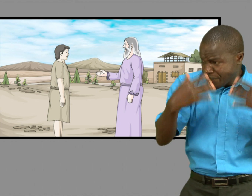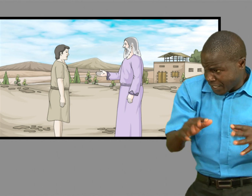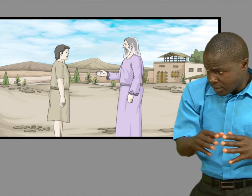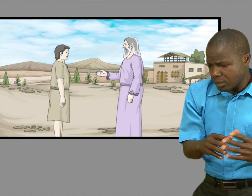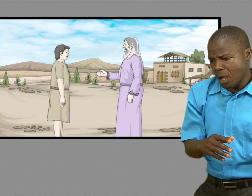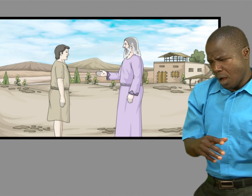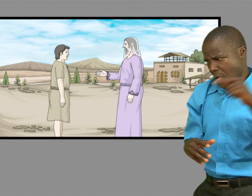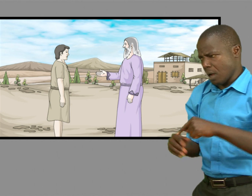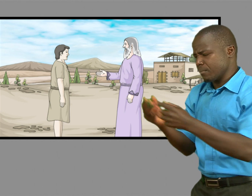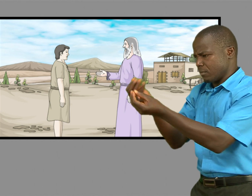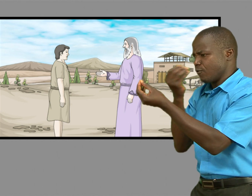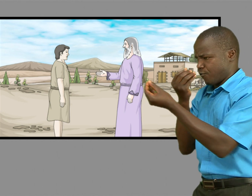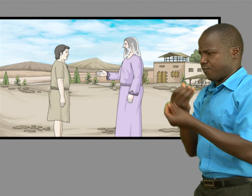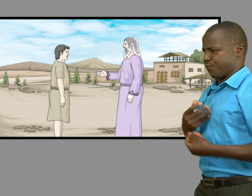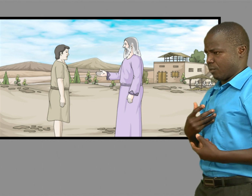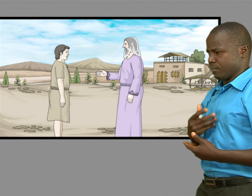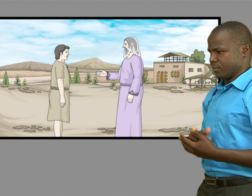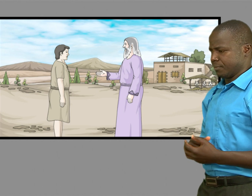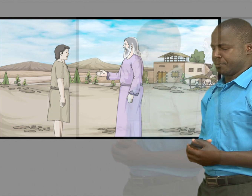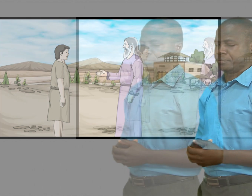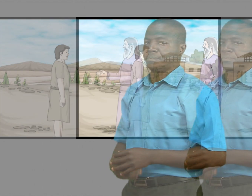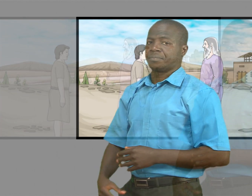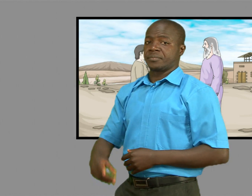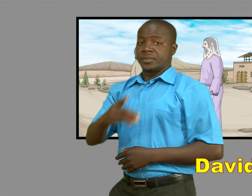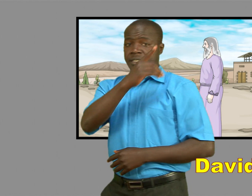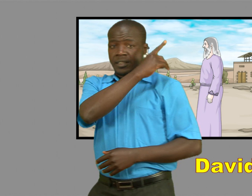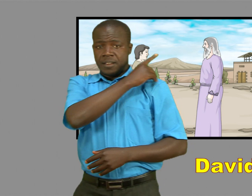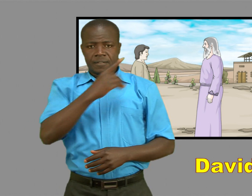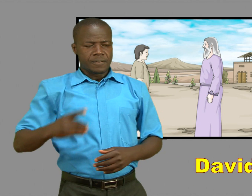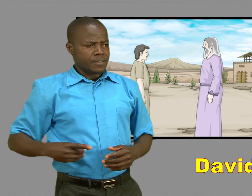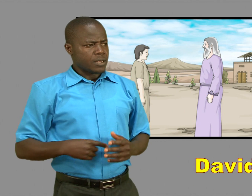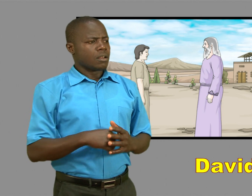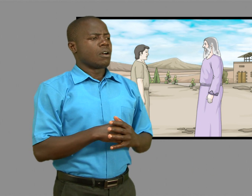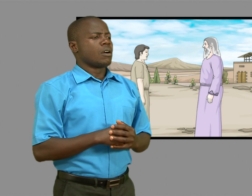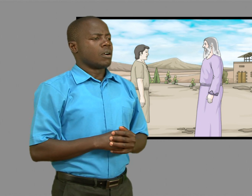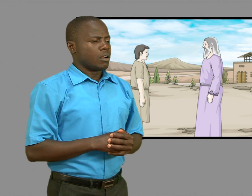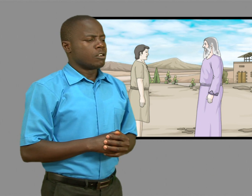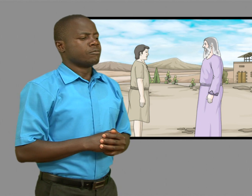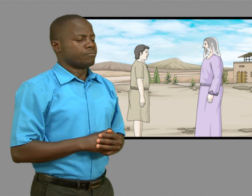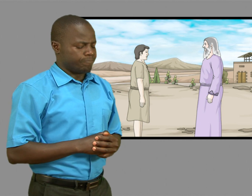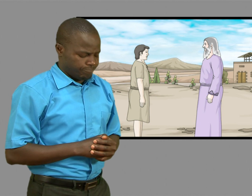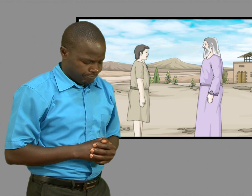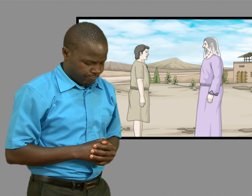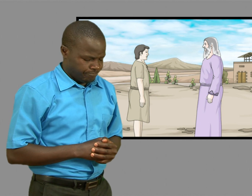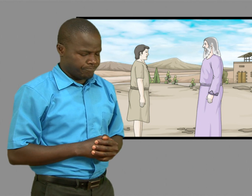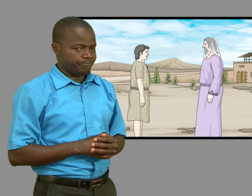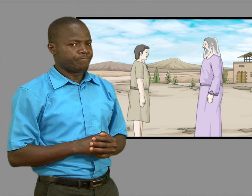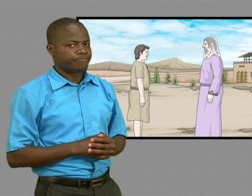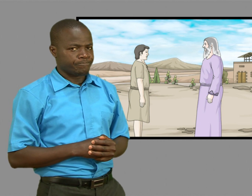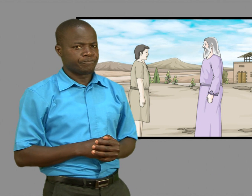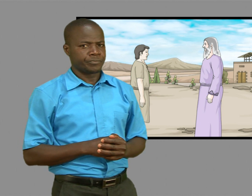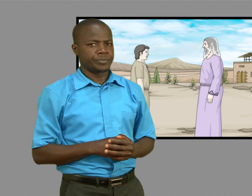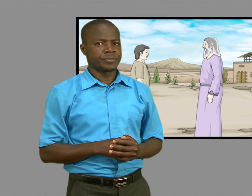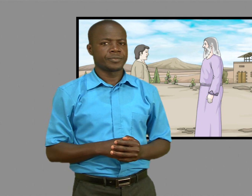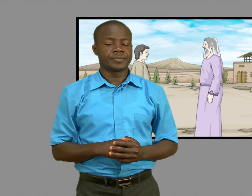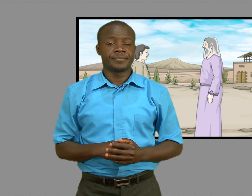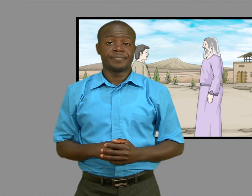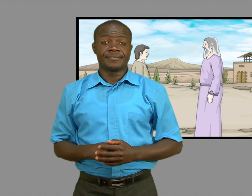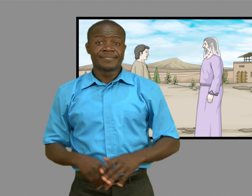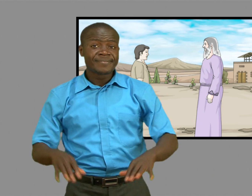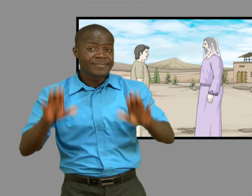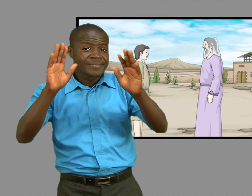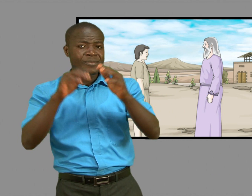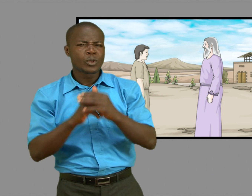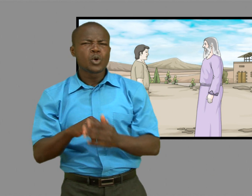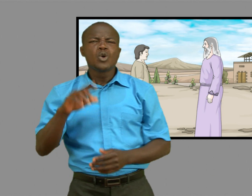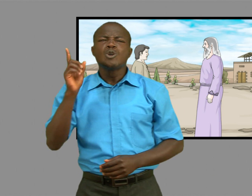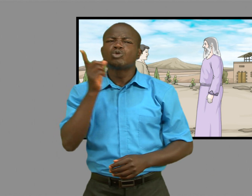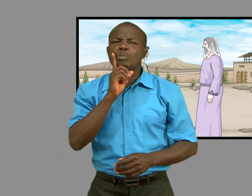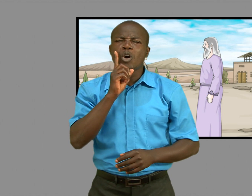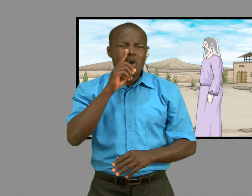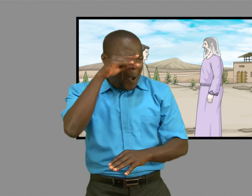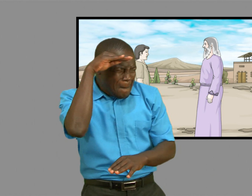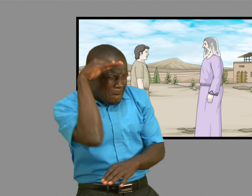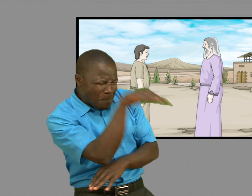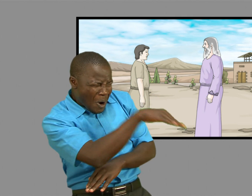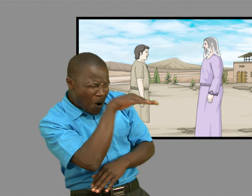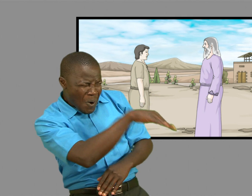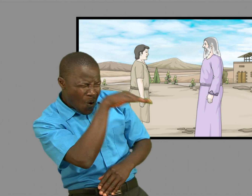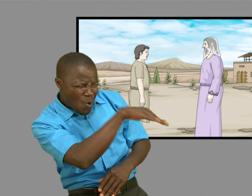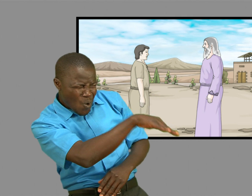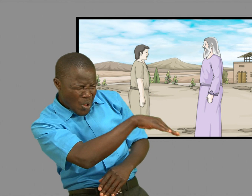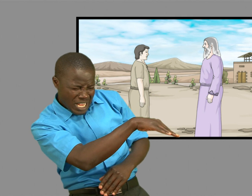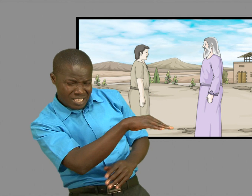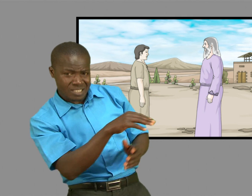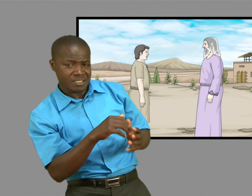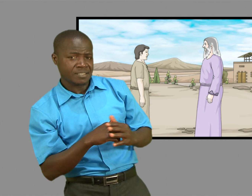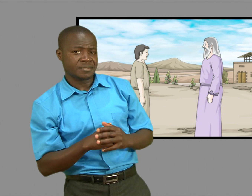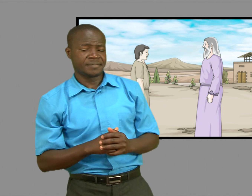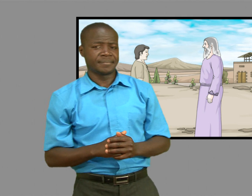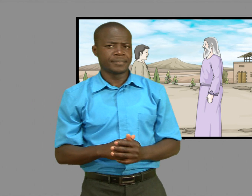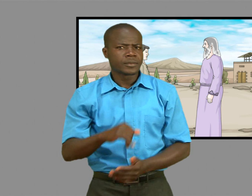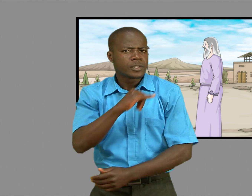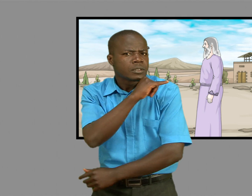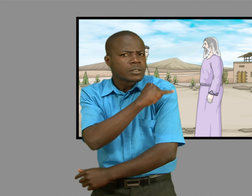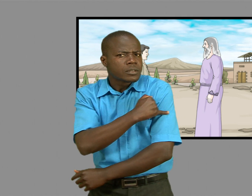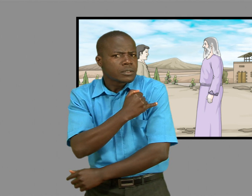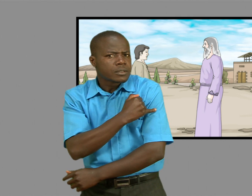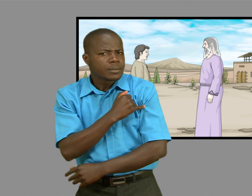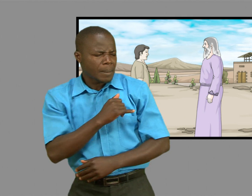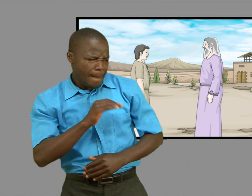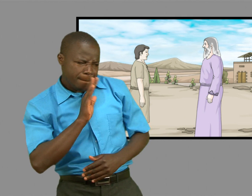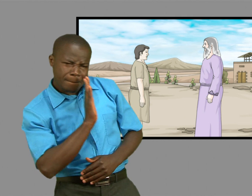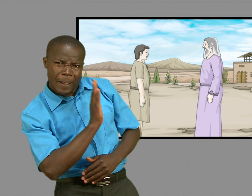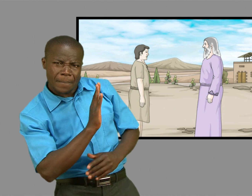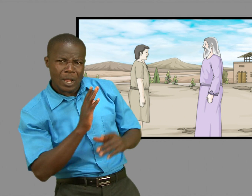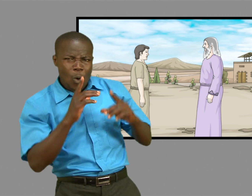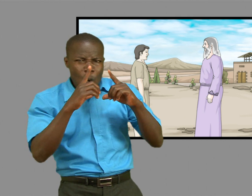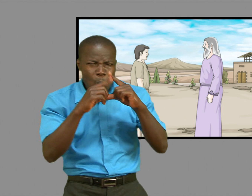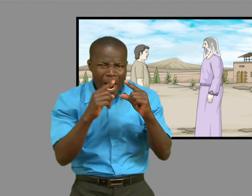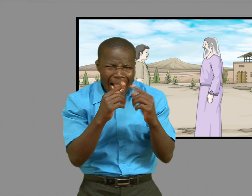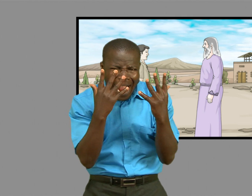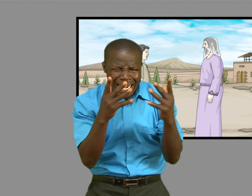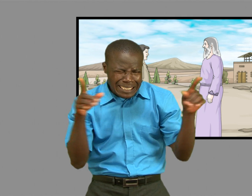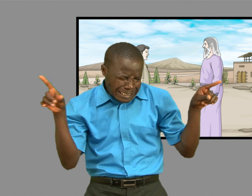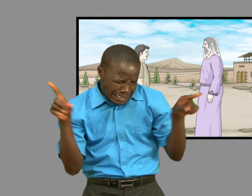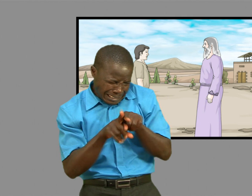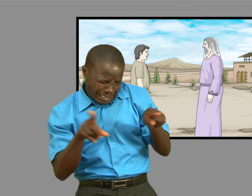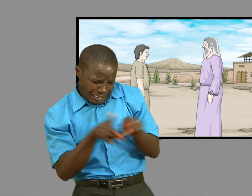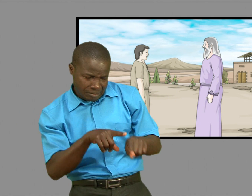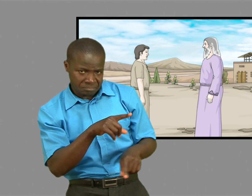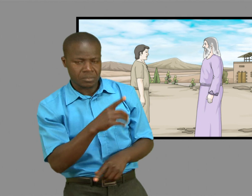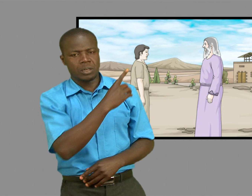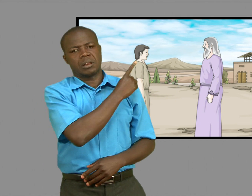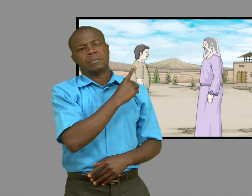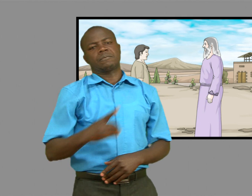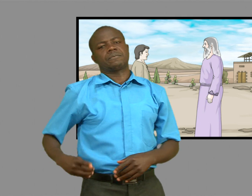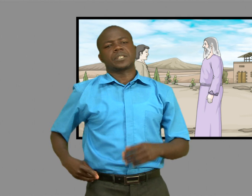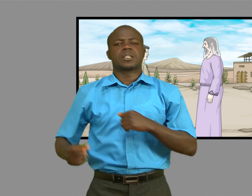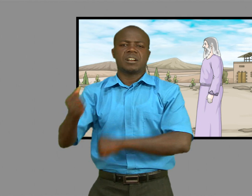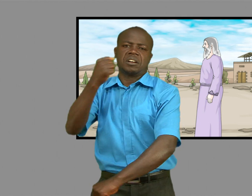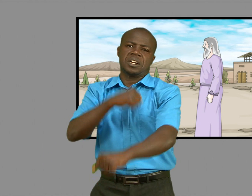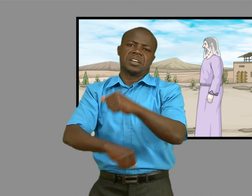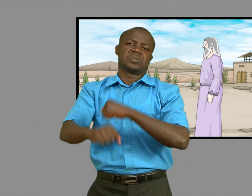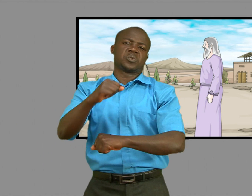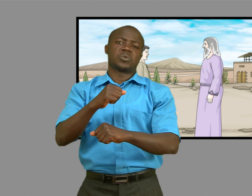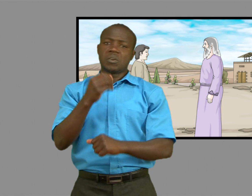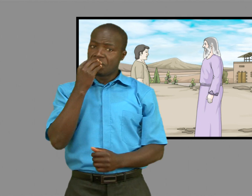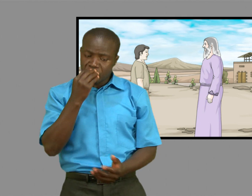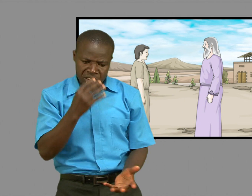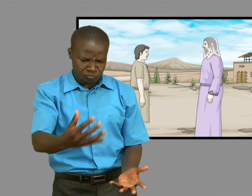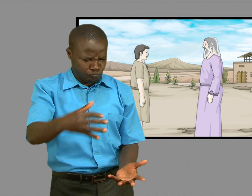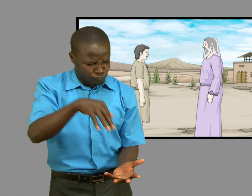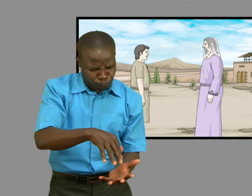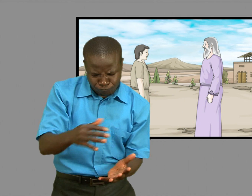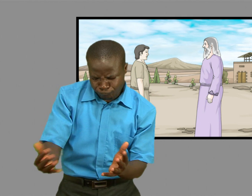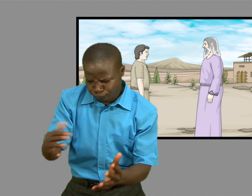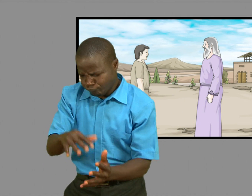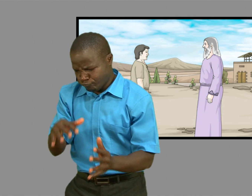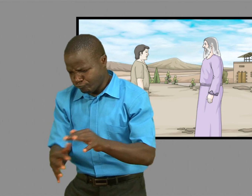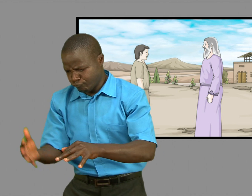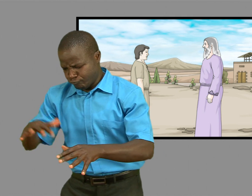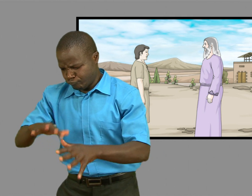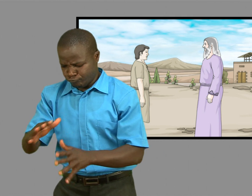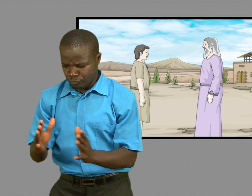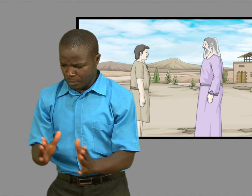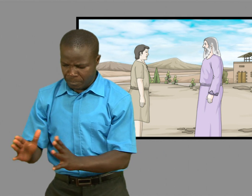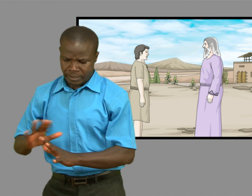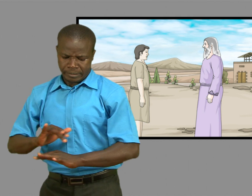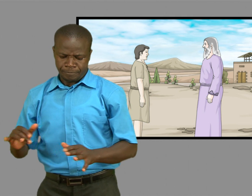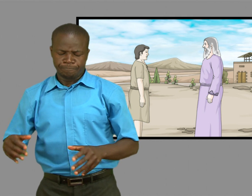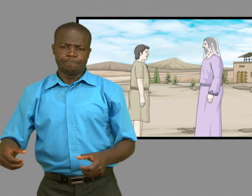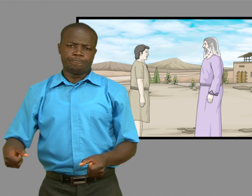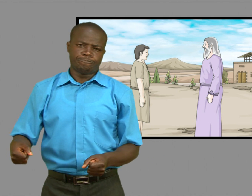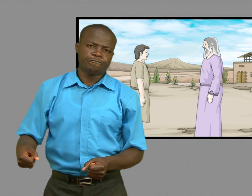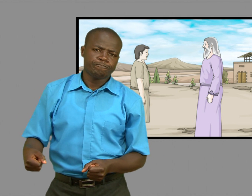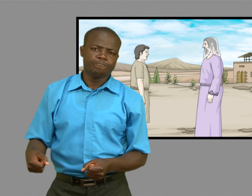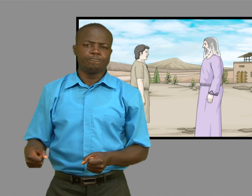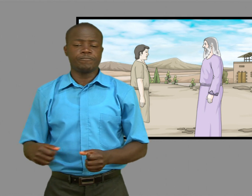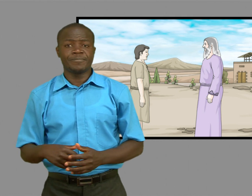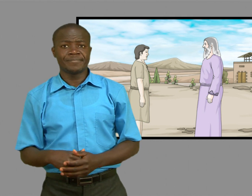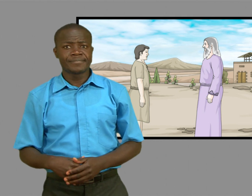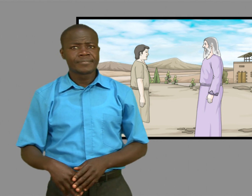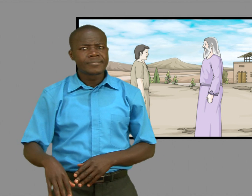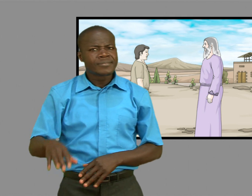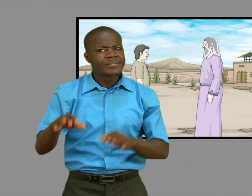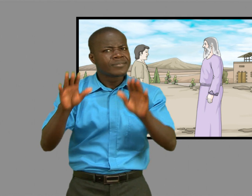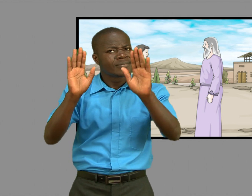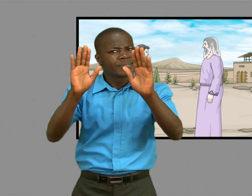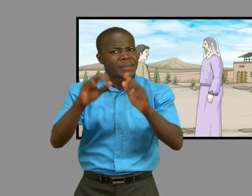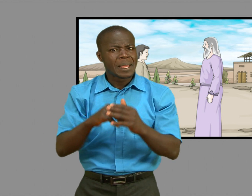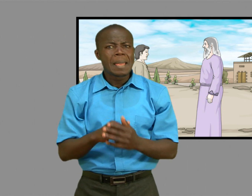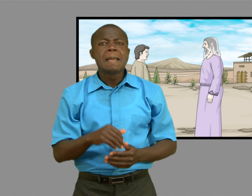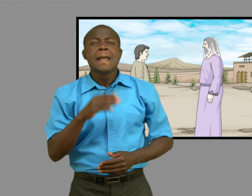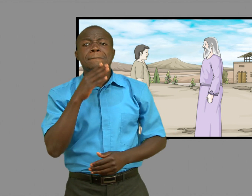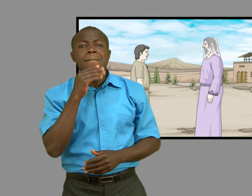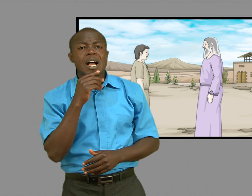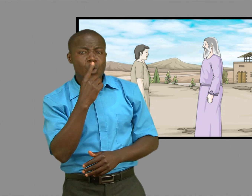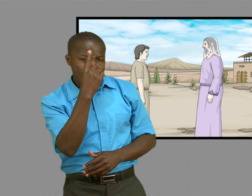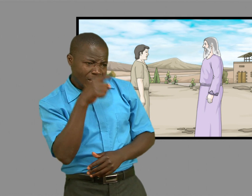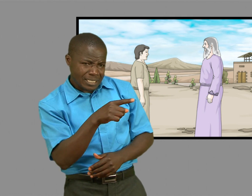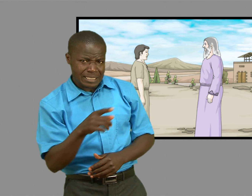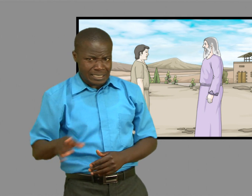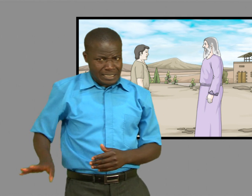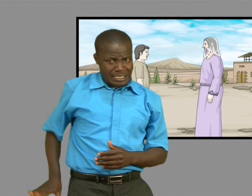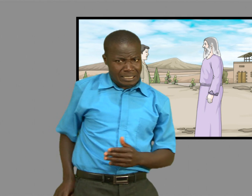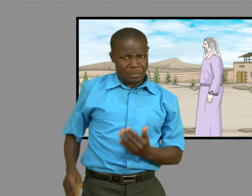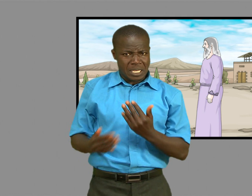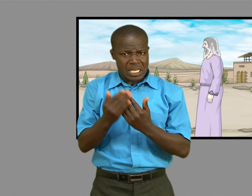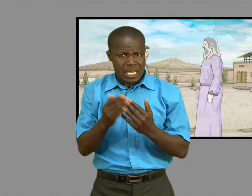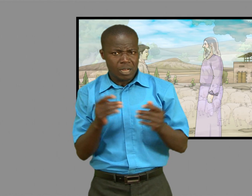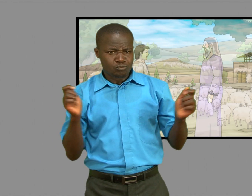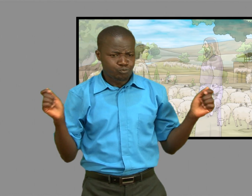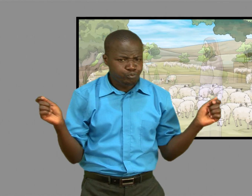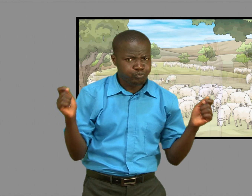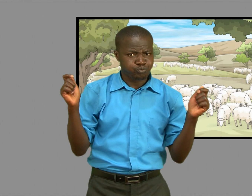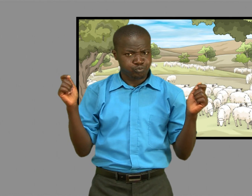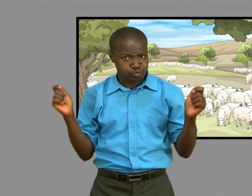They are with Saul and all the men of Israel in the Valley of Elah, fighting against the Philistines.”